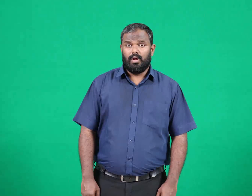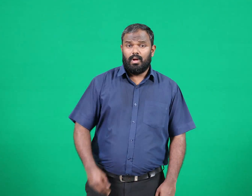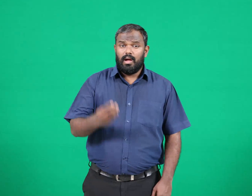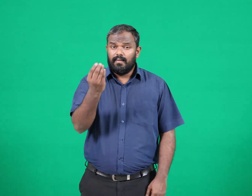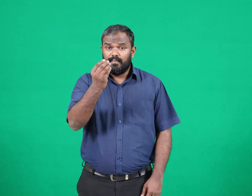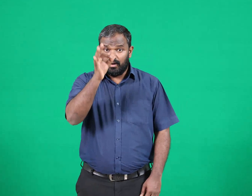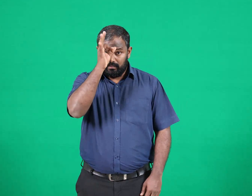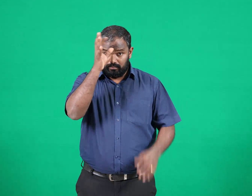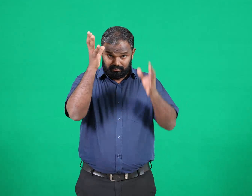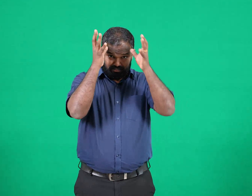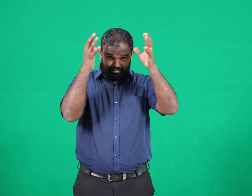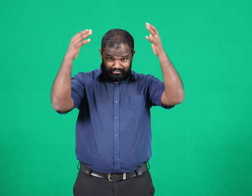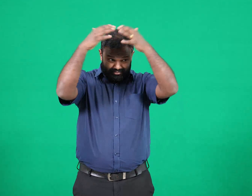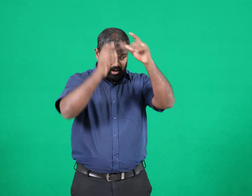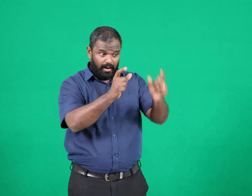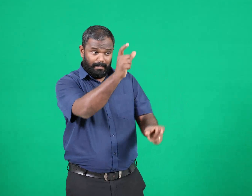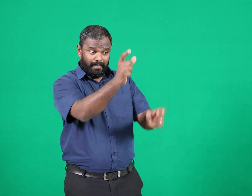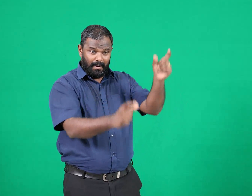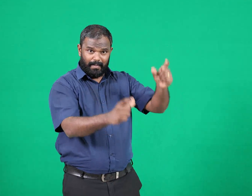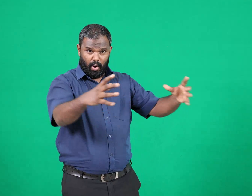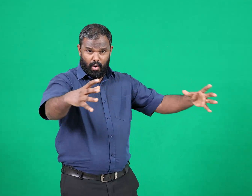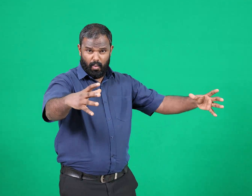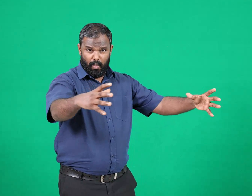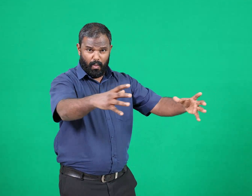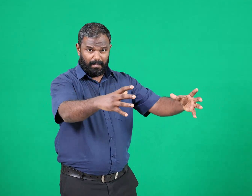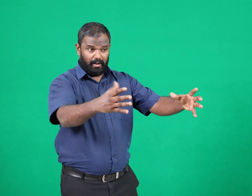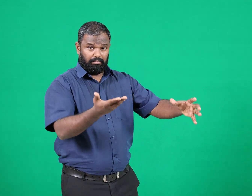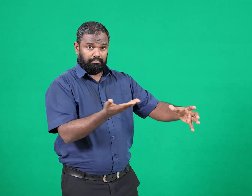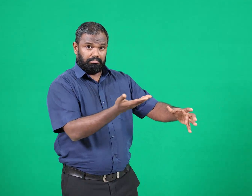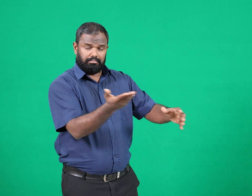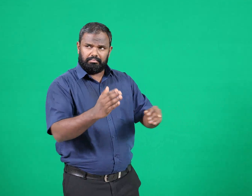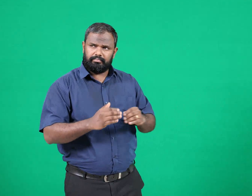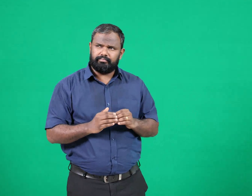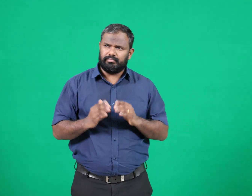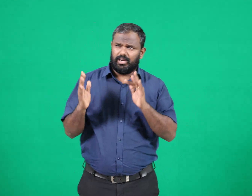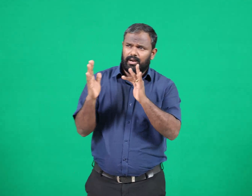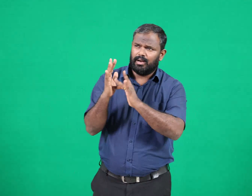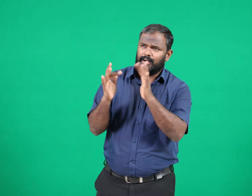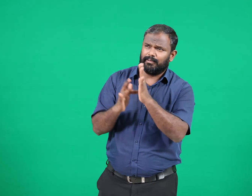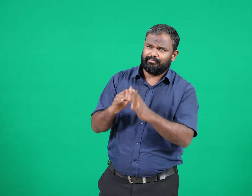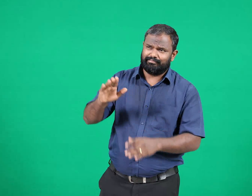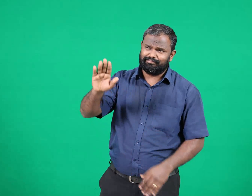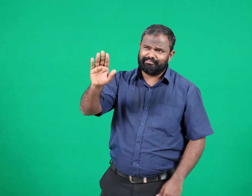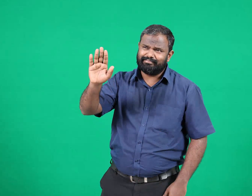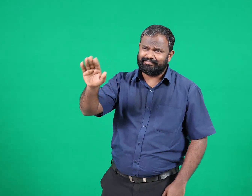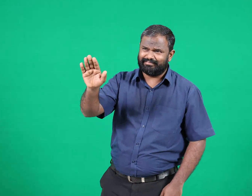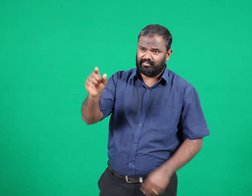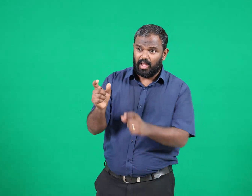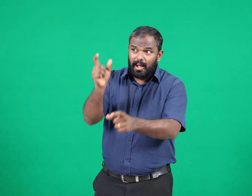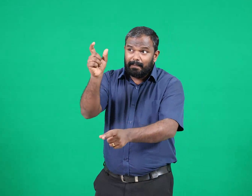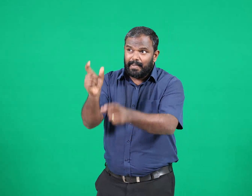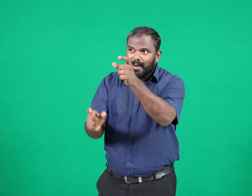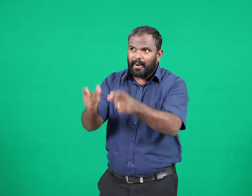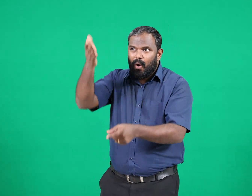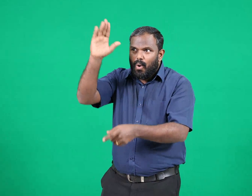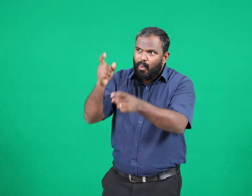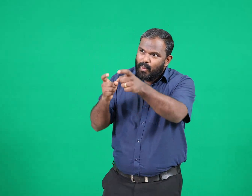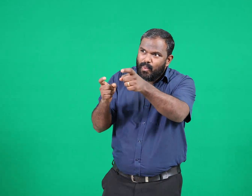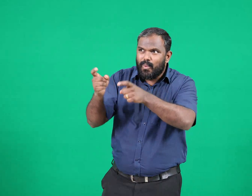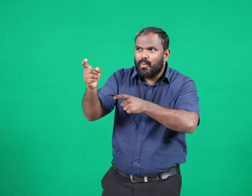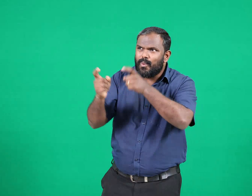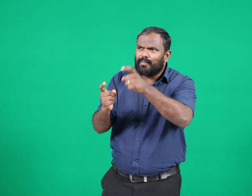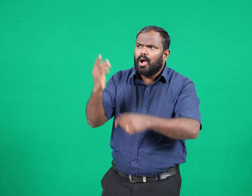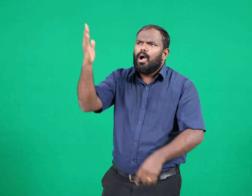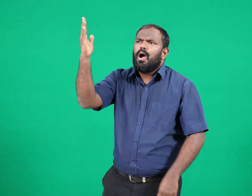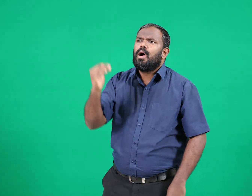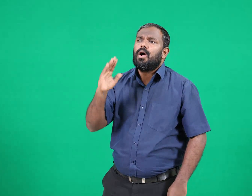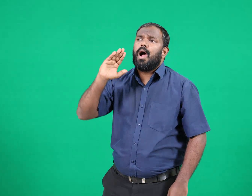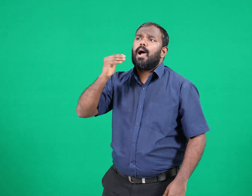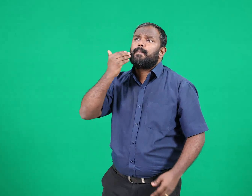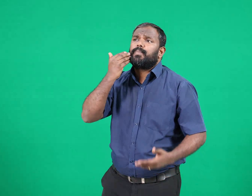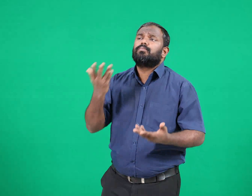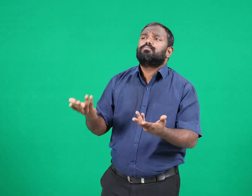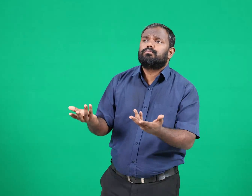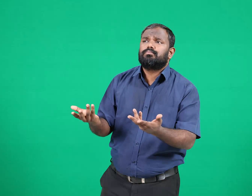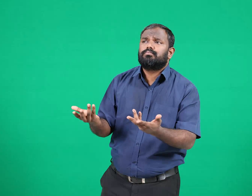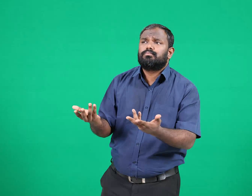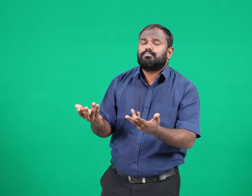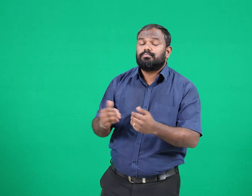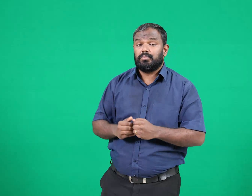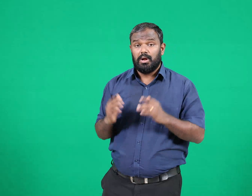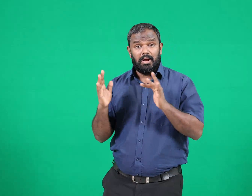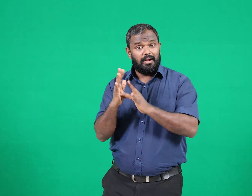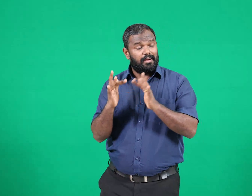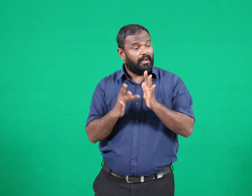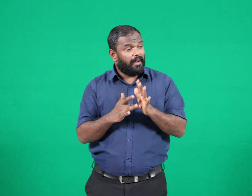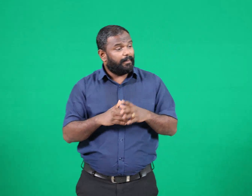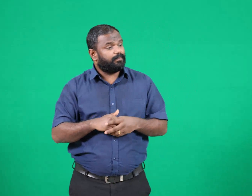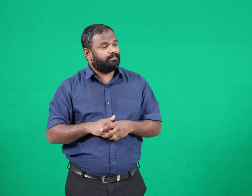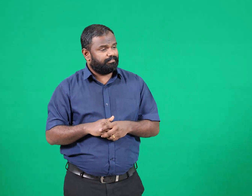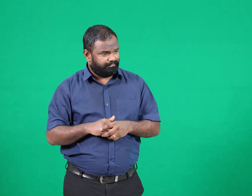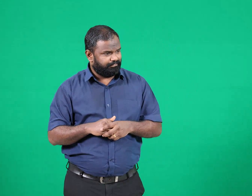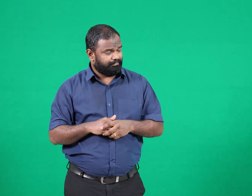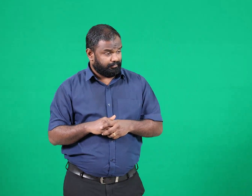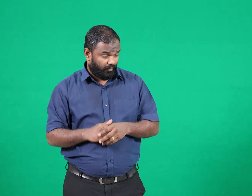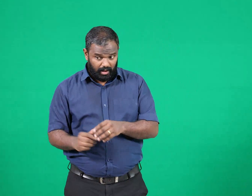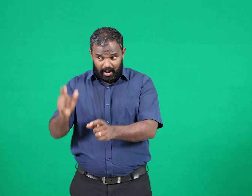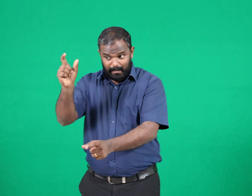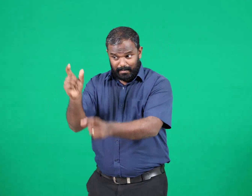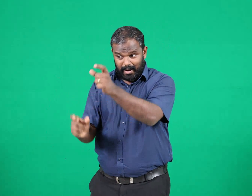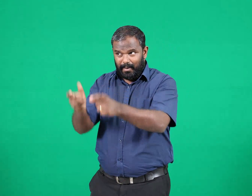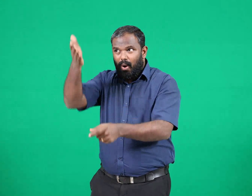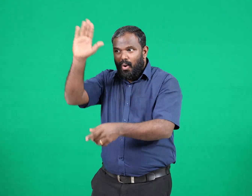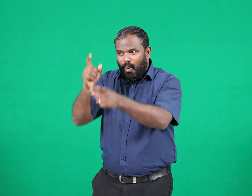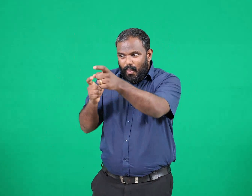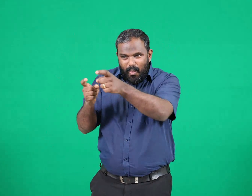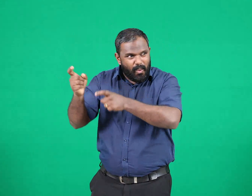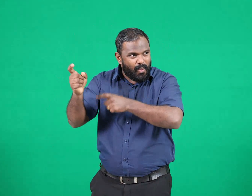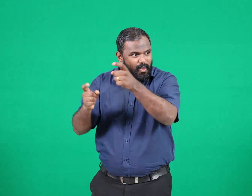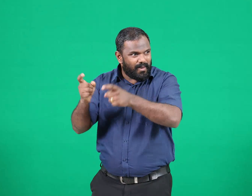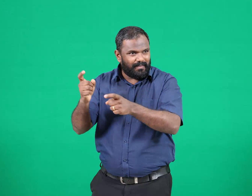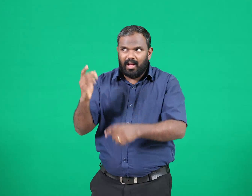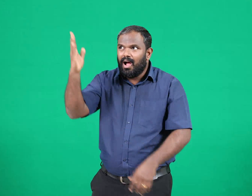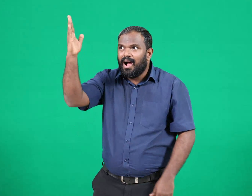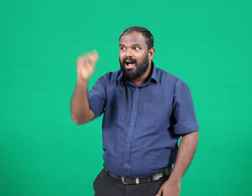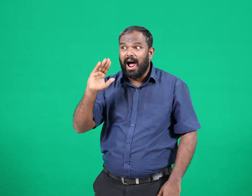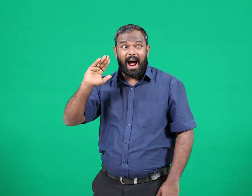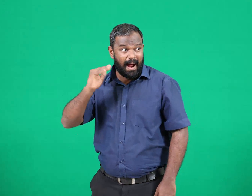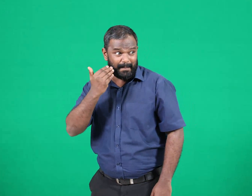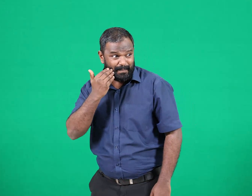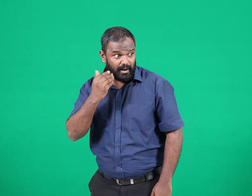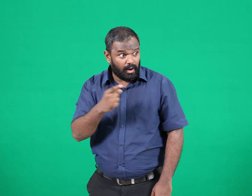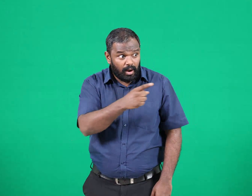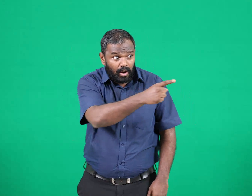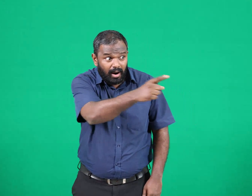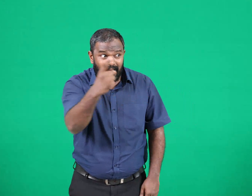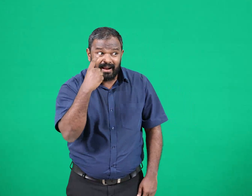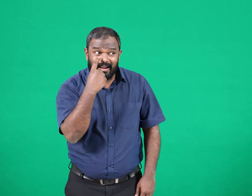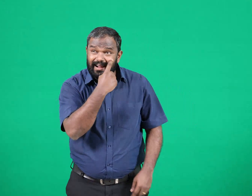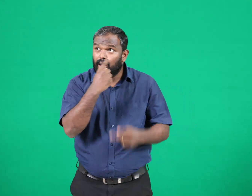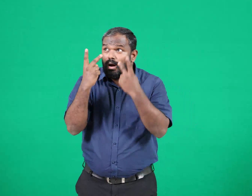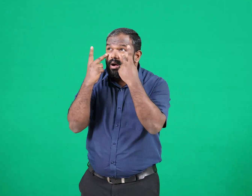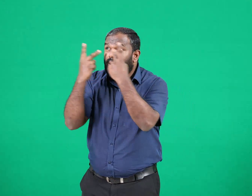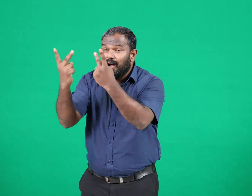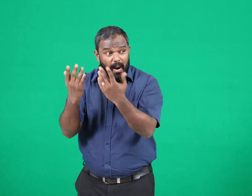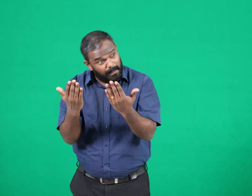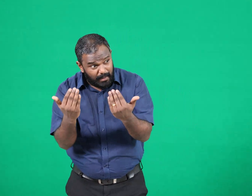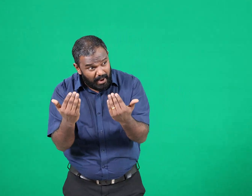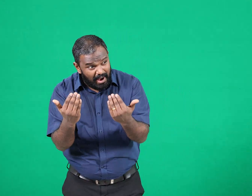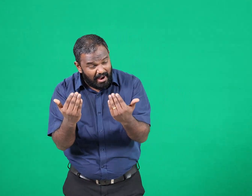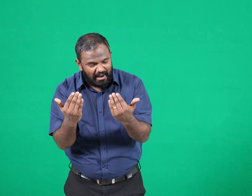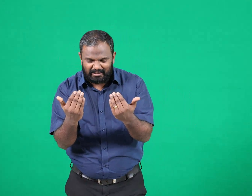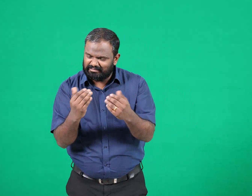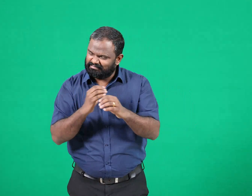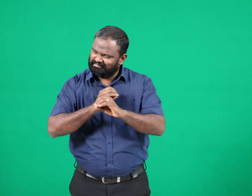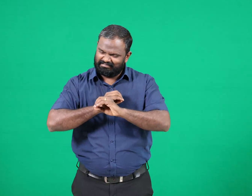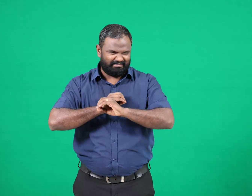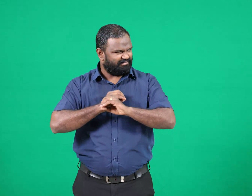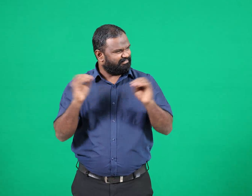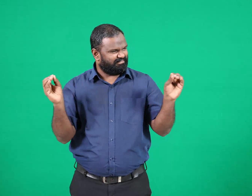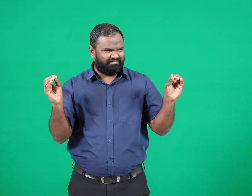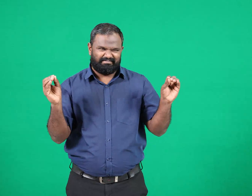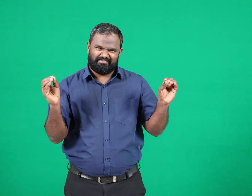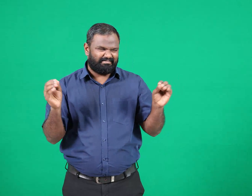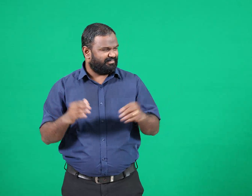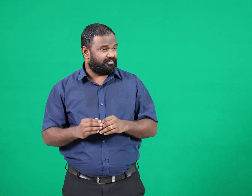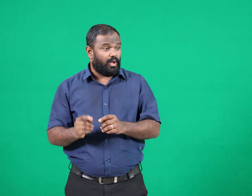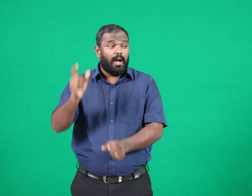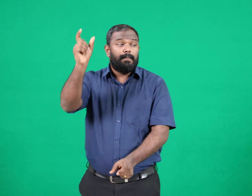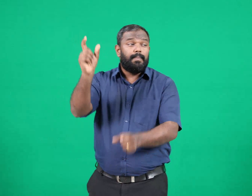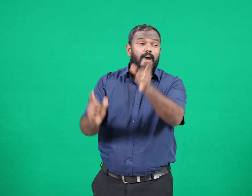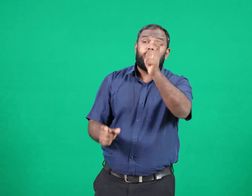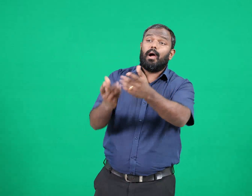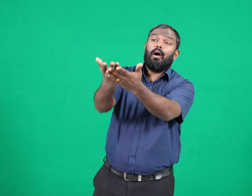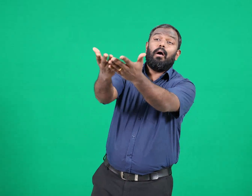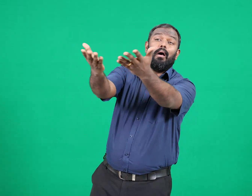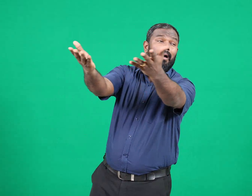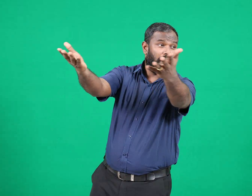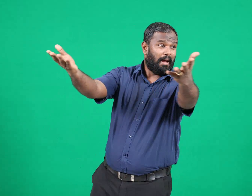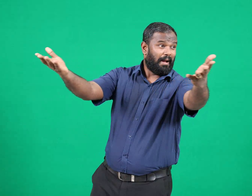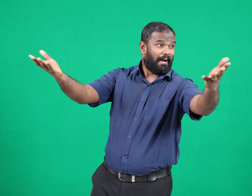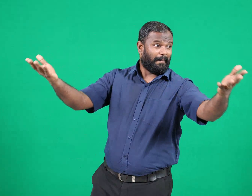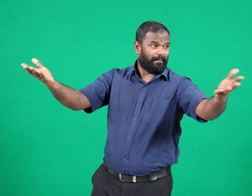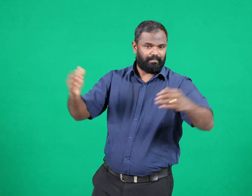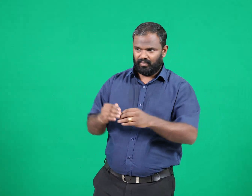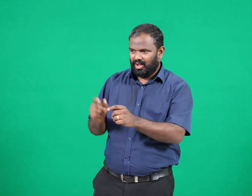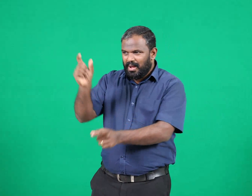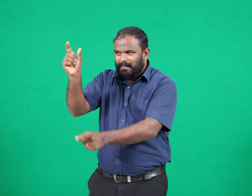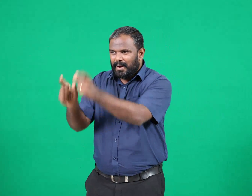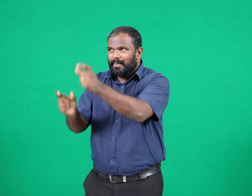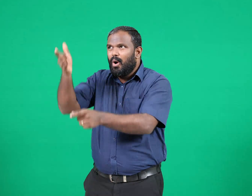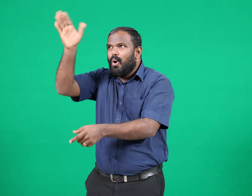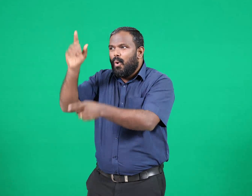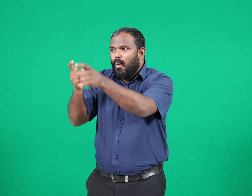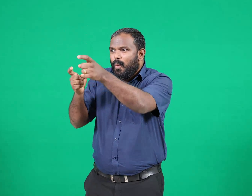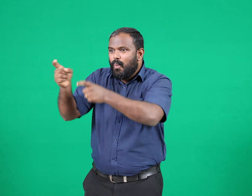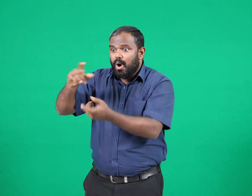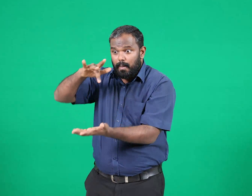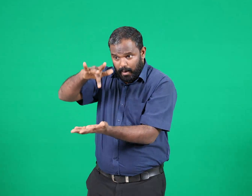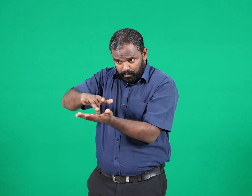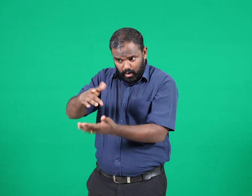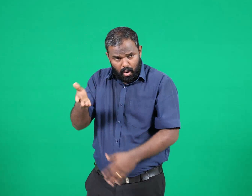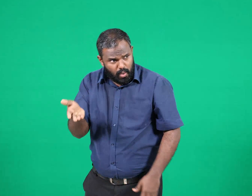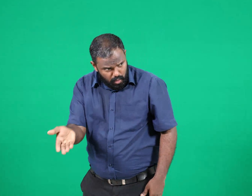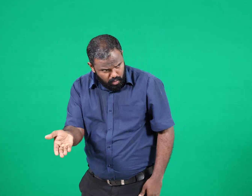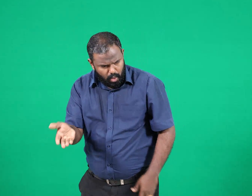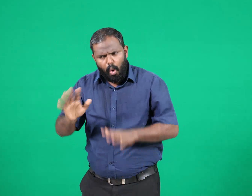When asked by the Pharisees when the kingdom of God would come, Jesus replied, "The kingdom of God will not come with observable signs.